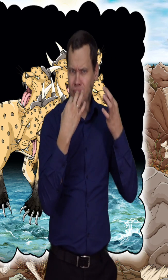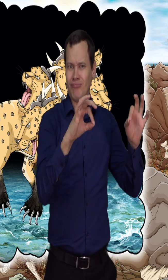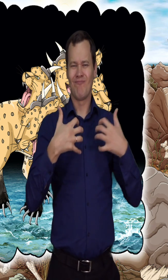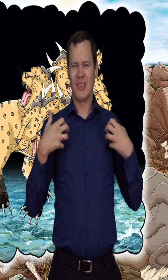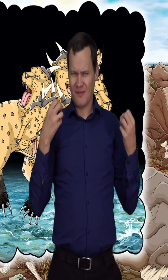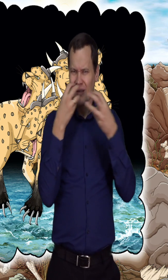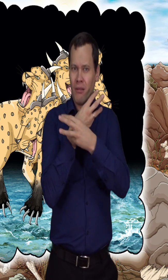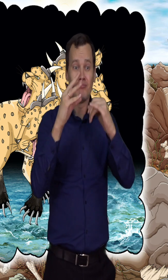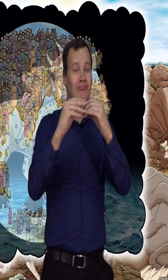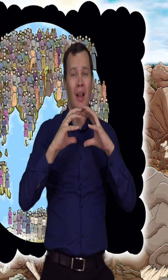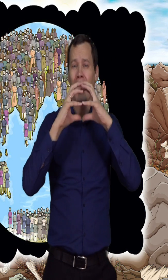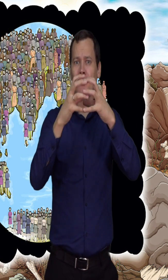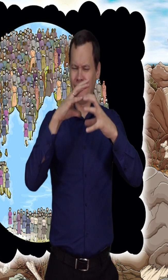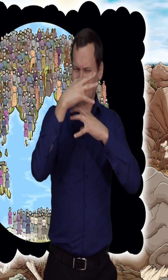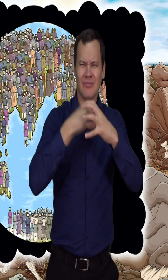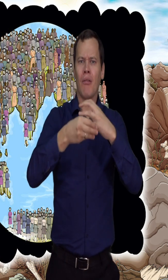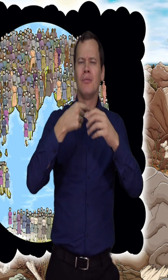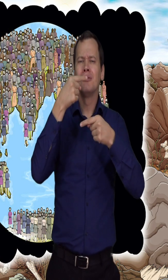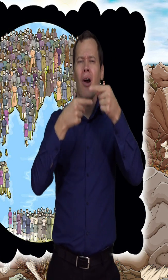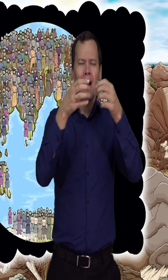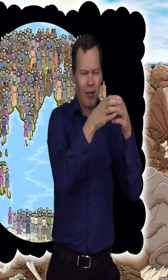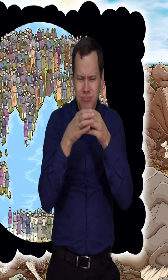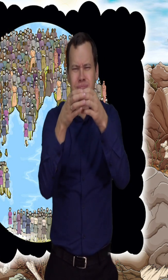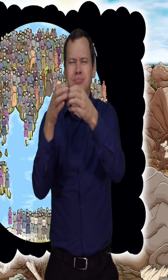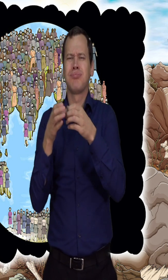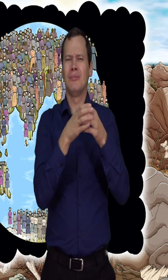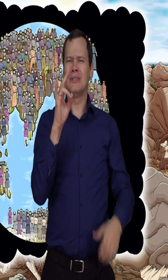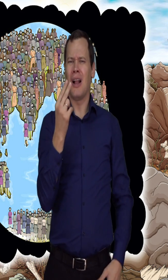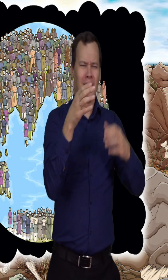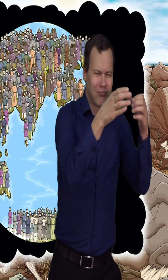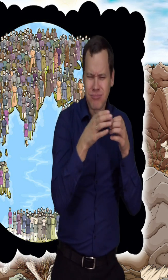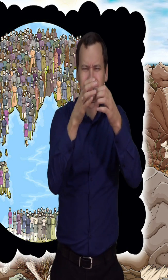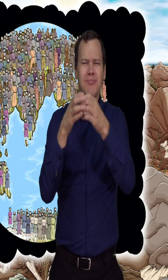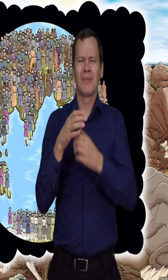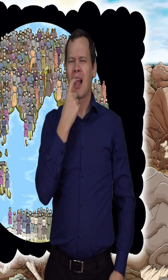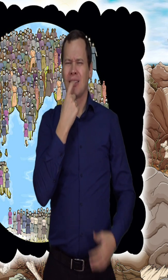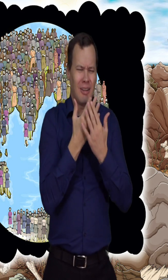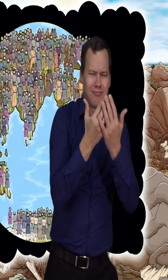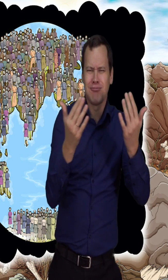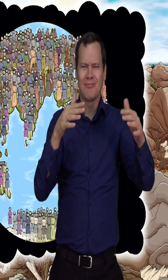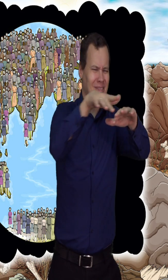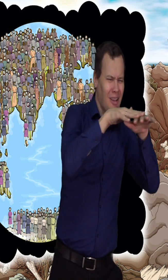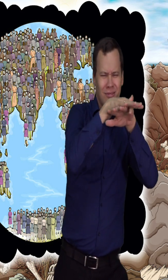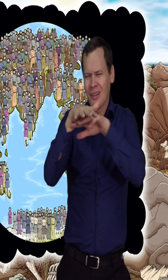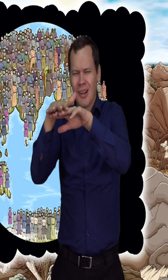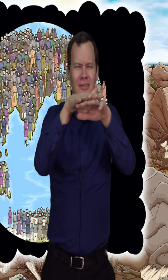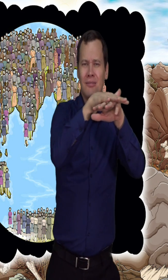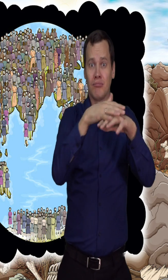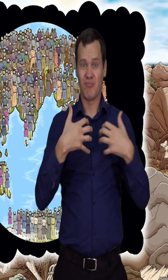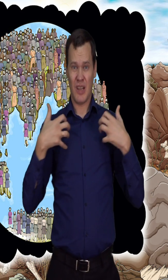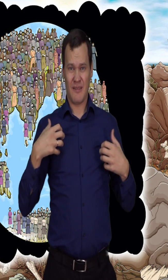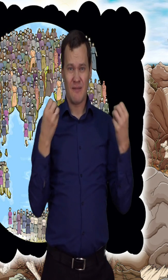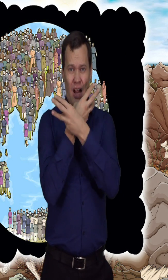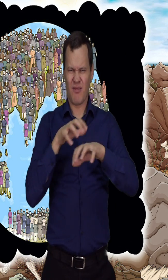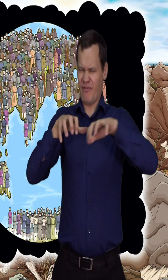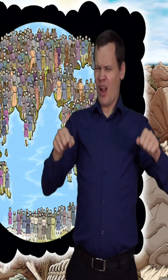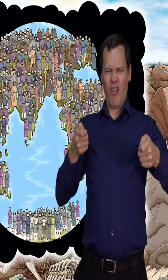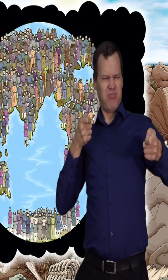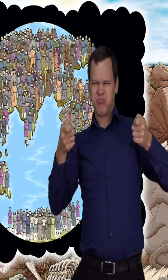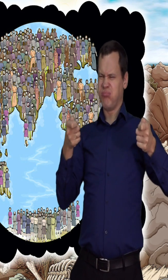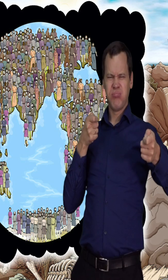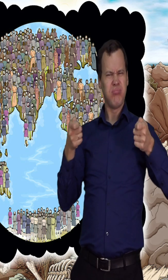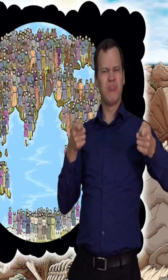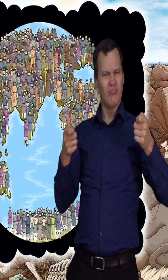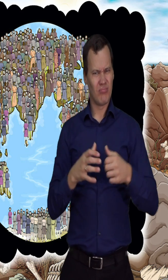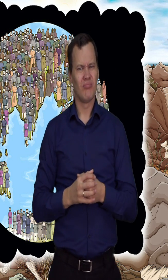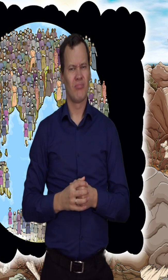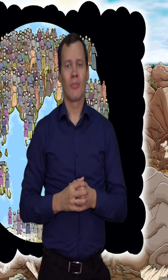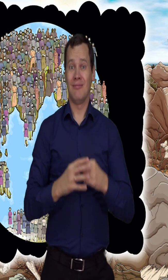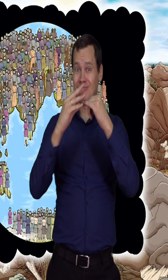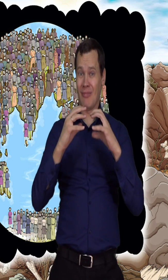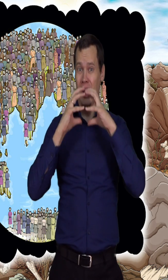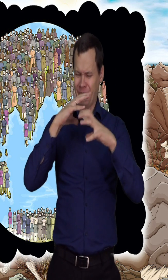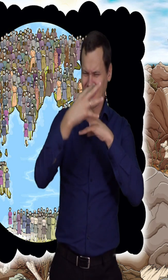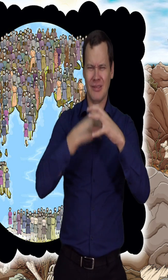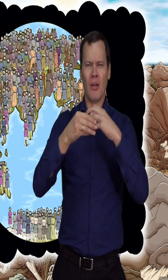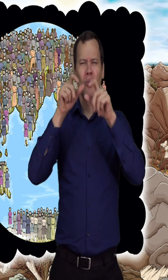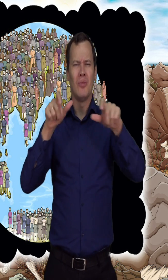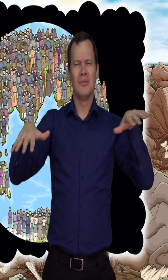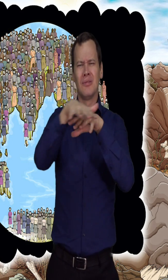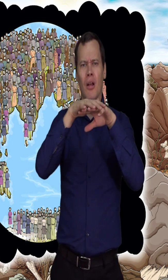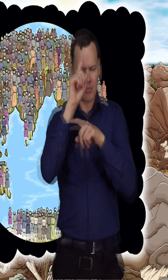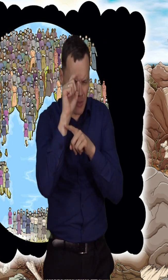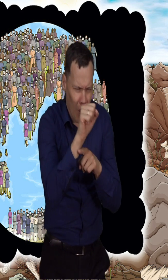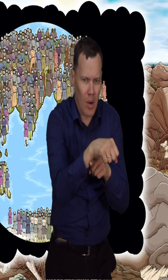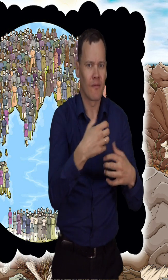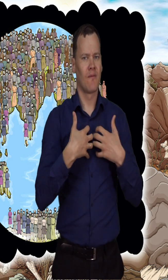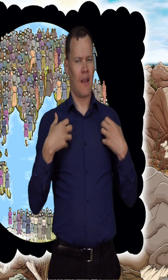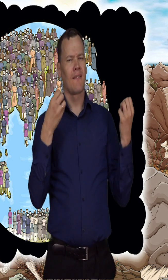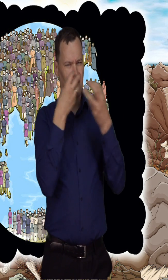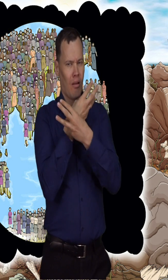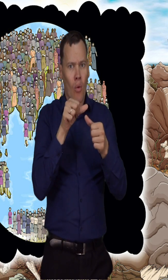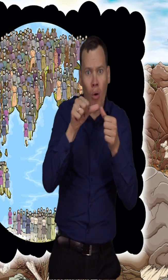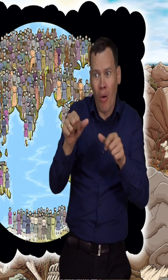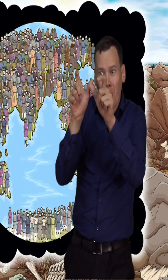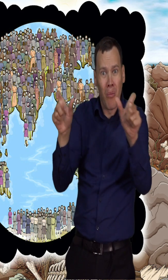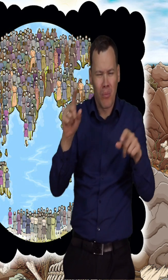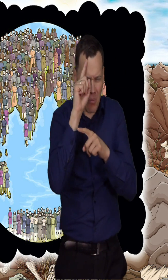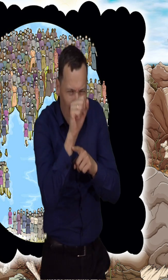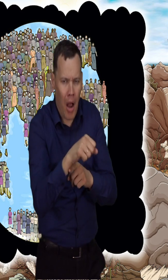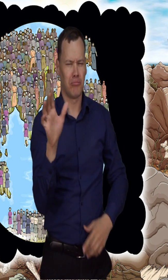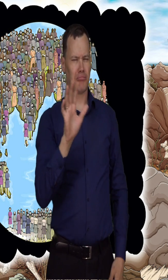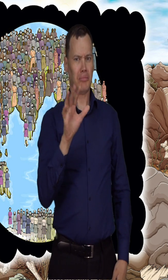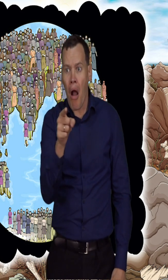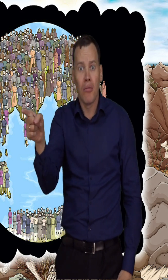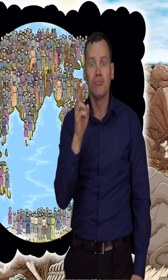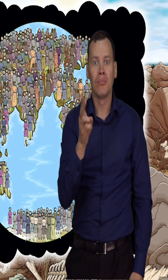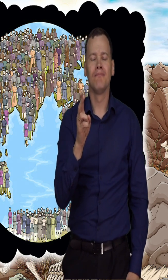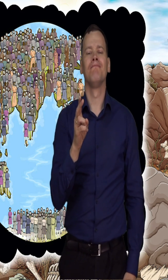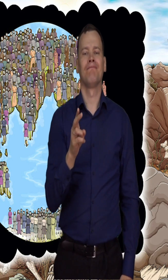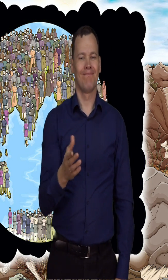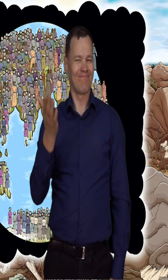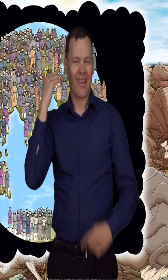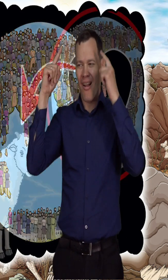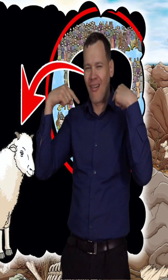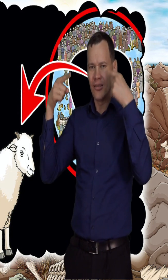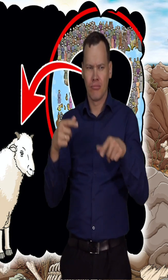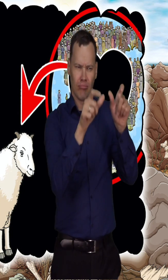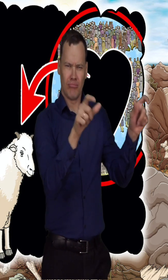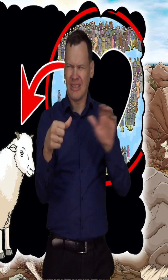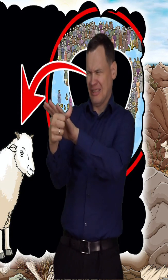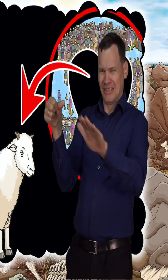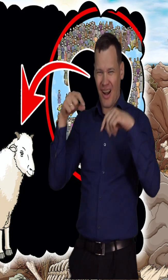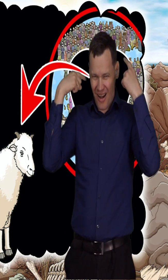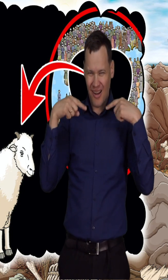Then the beast was permitted to wage war against the saints and to conquer them, and it was given authority over every tribe and people and tongue and nation.